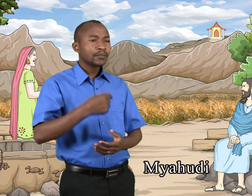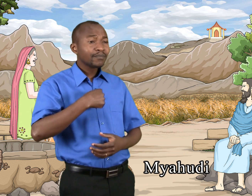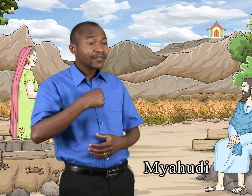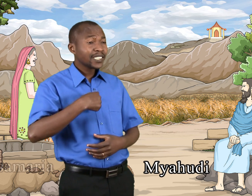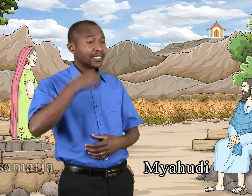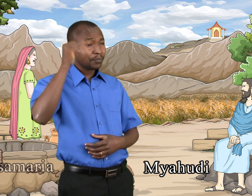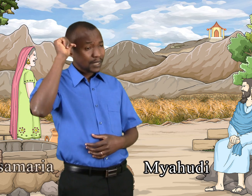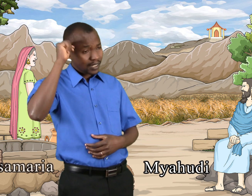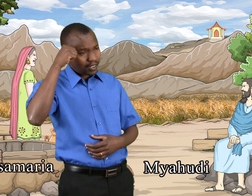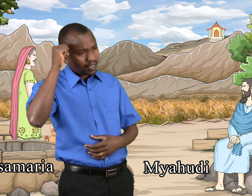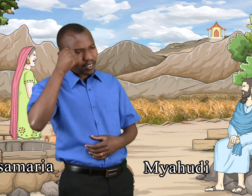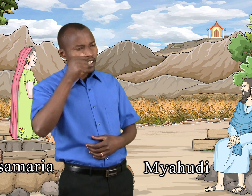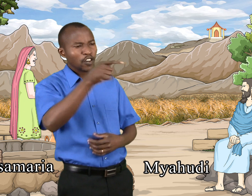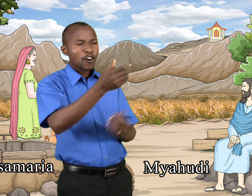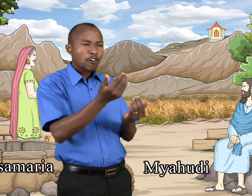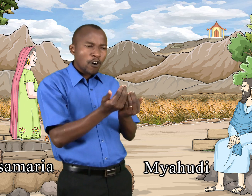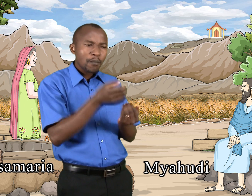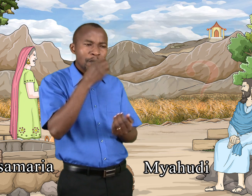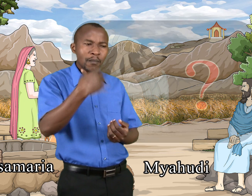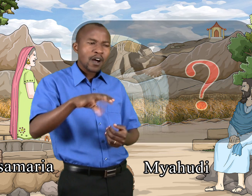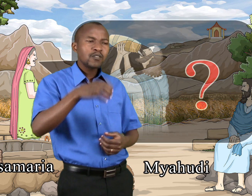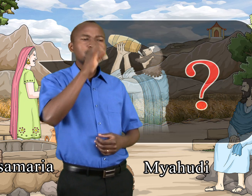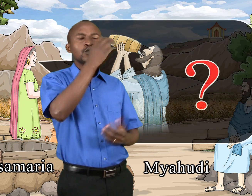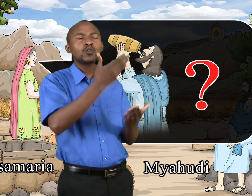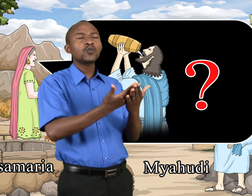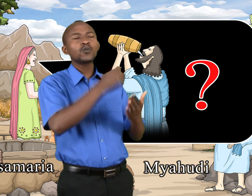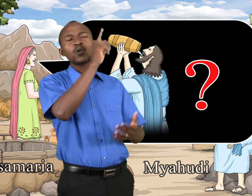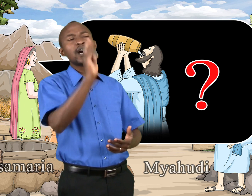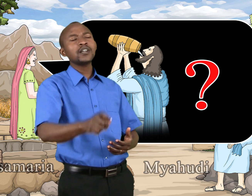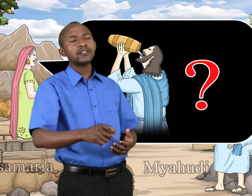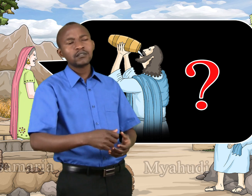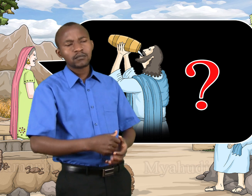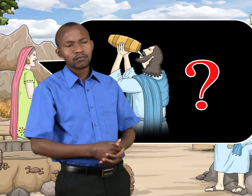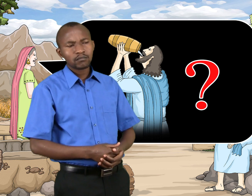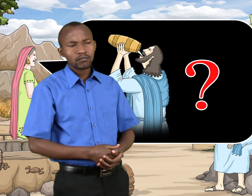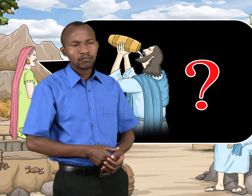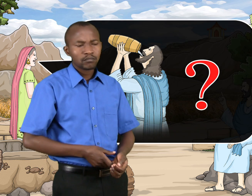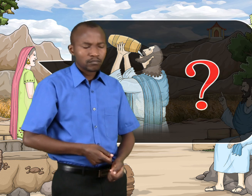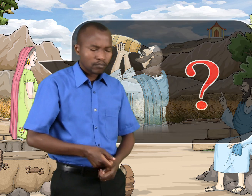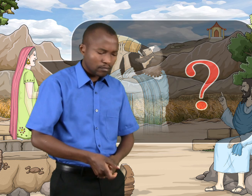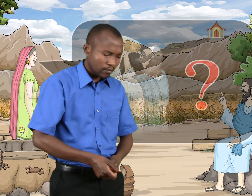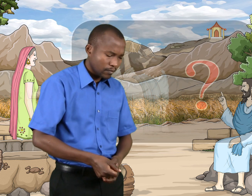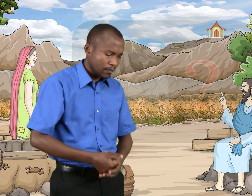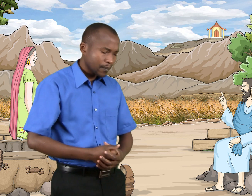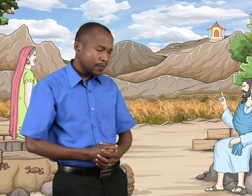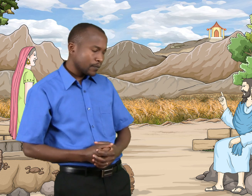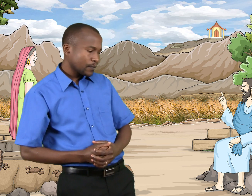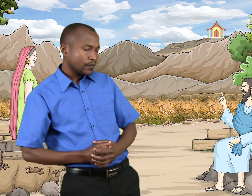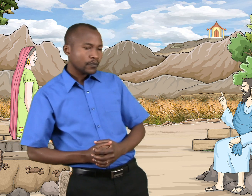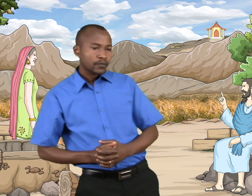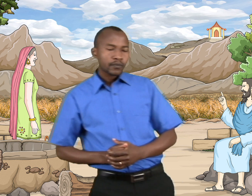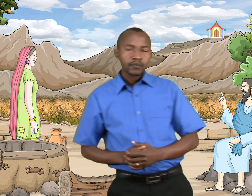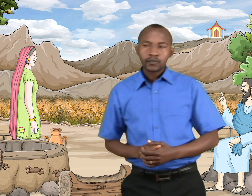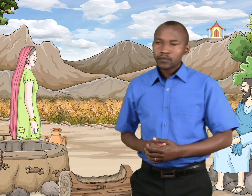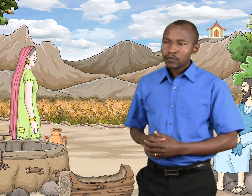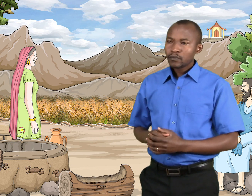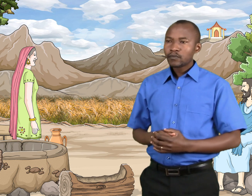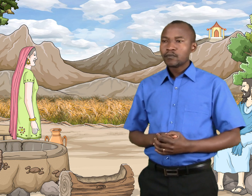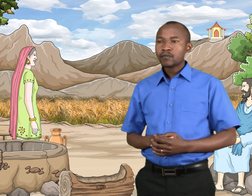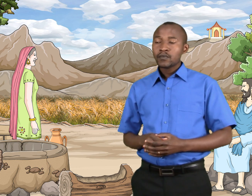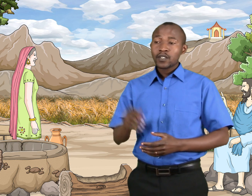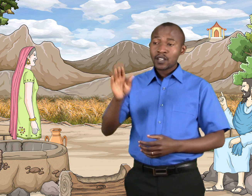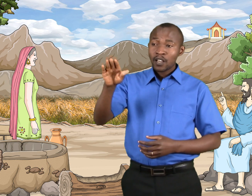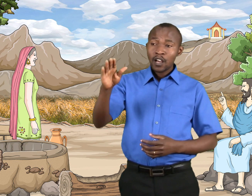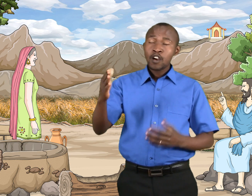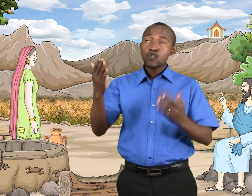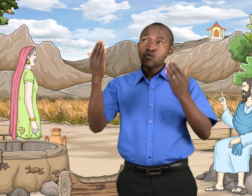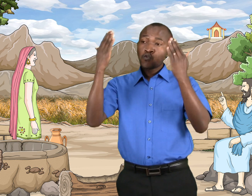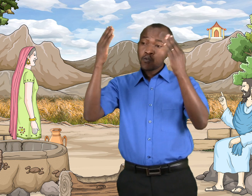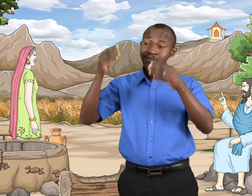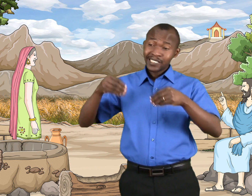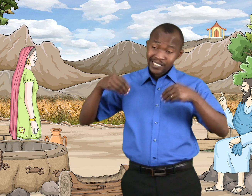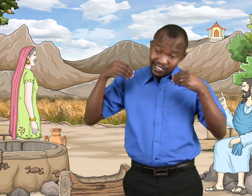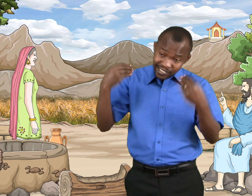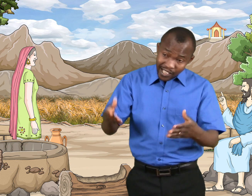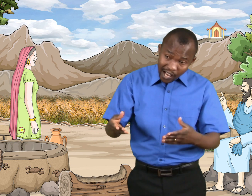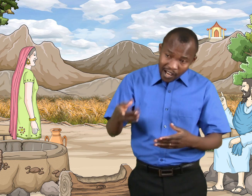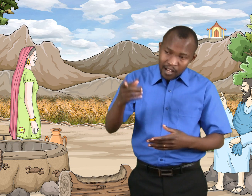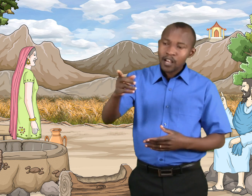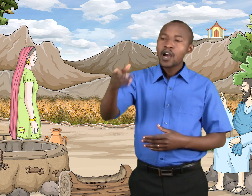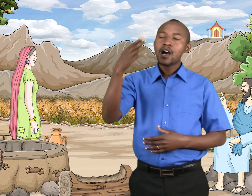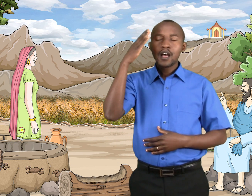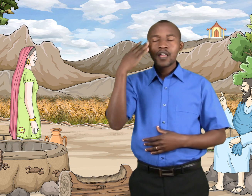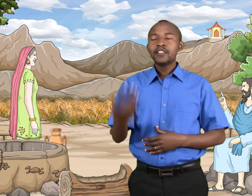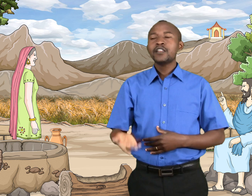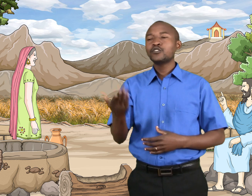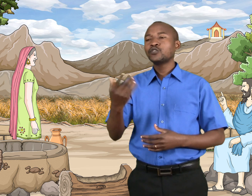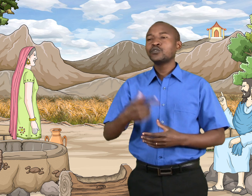“How can You ask for a drink from me, a Samaritan woman?”